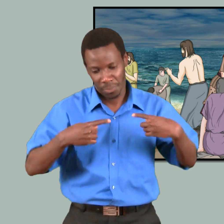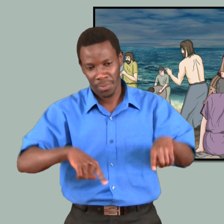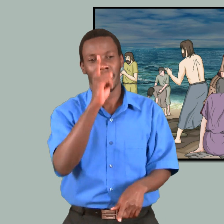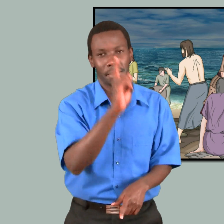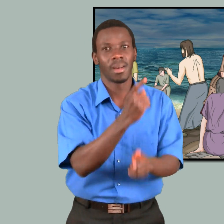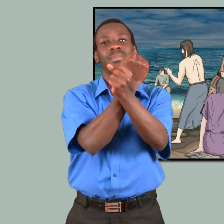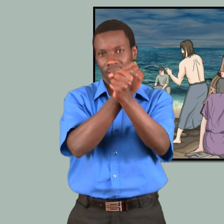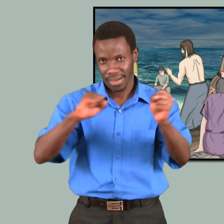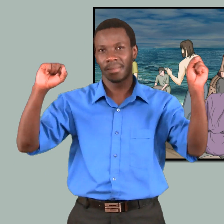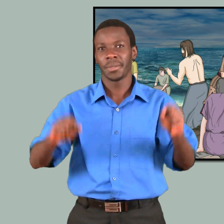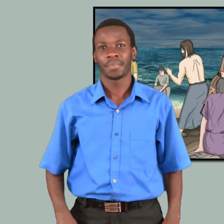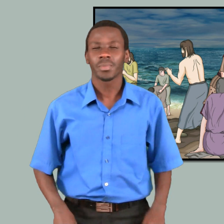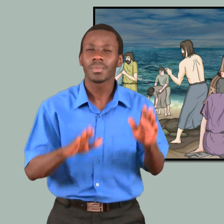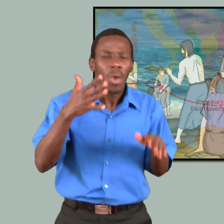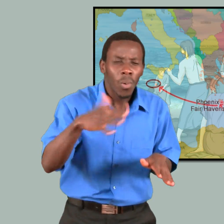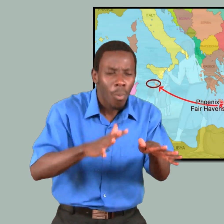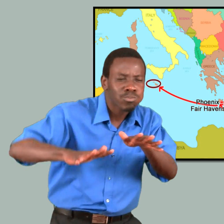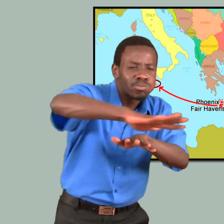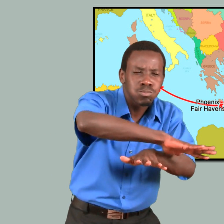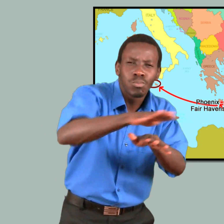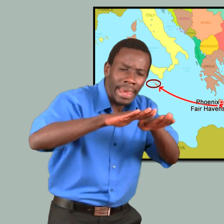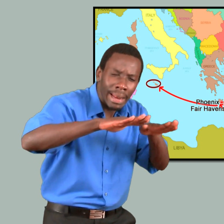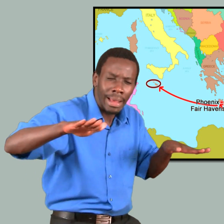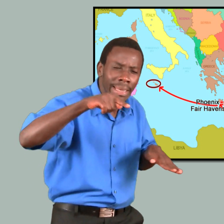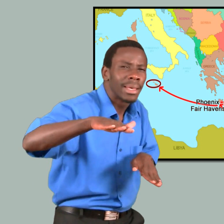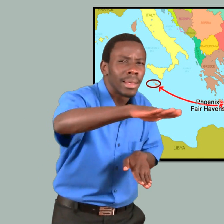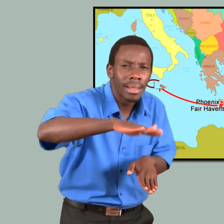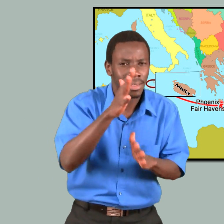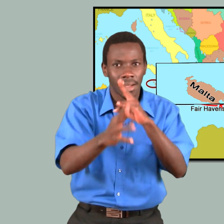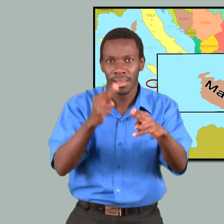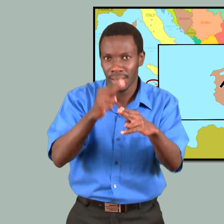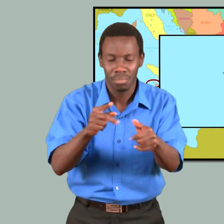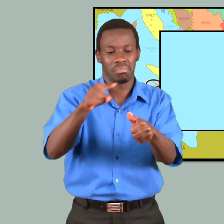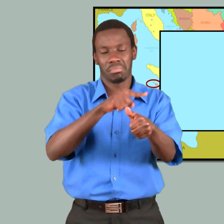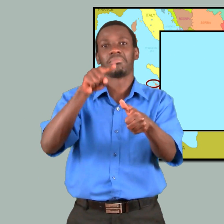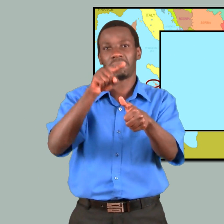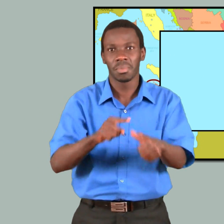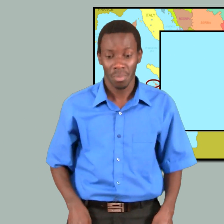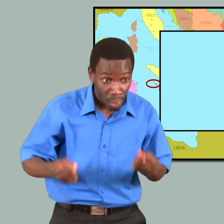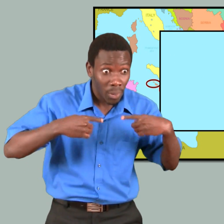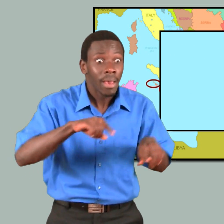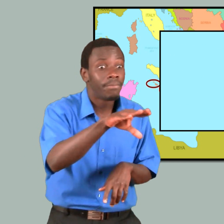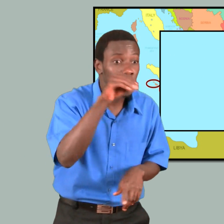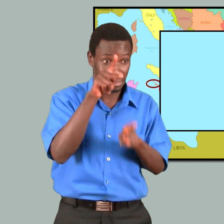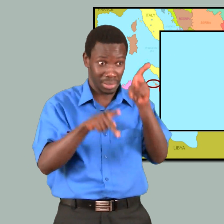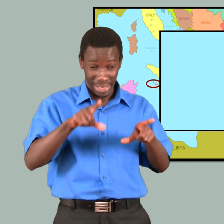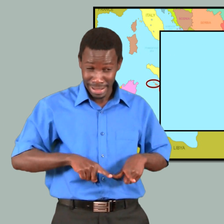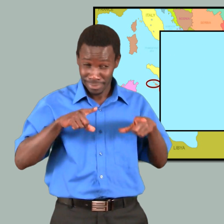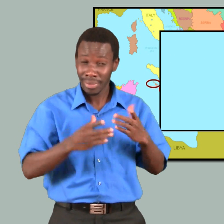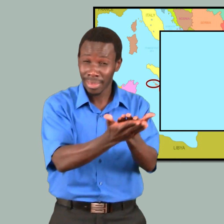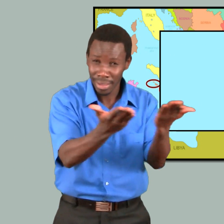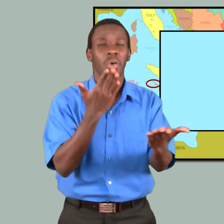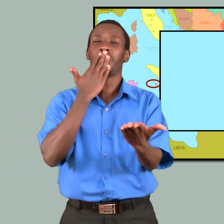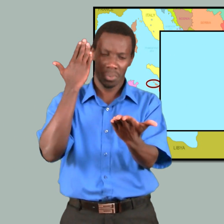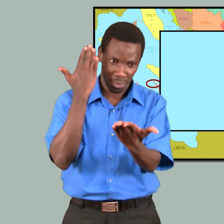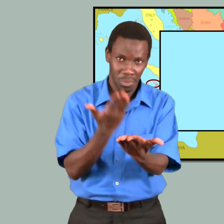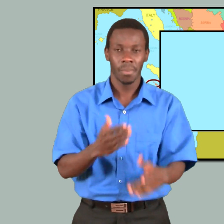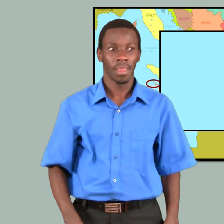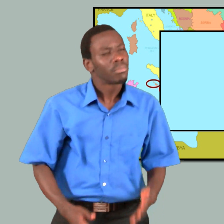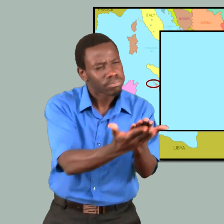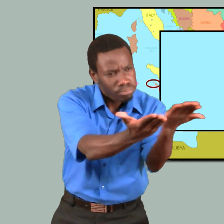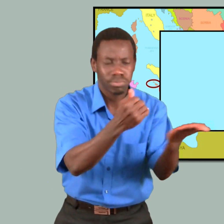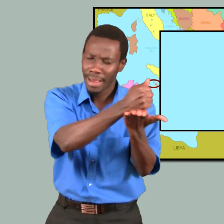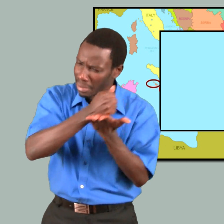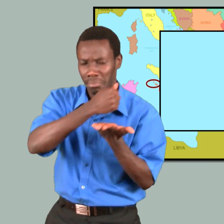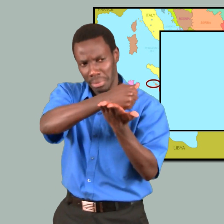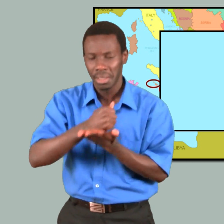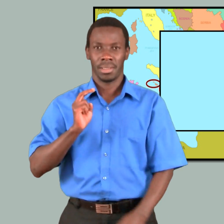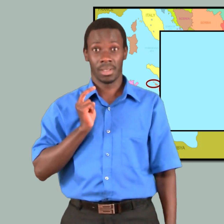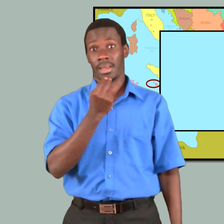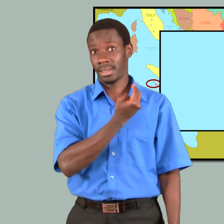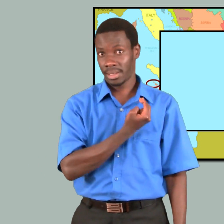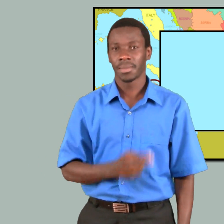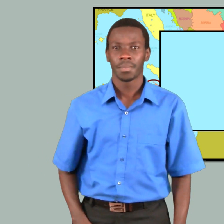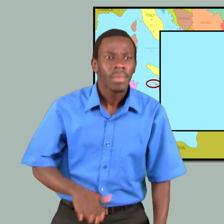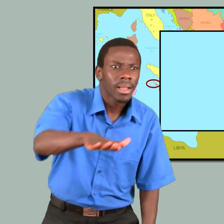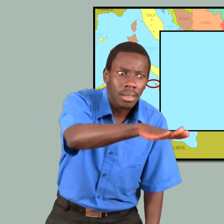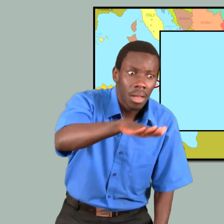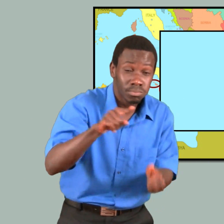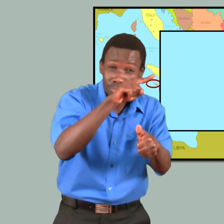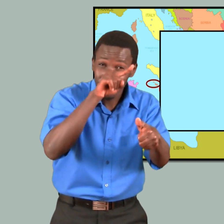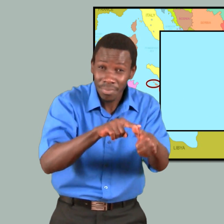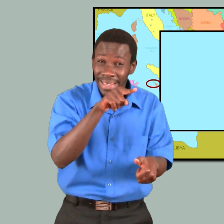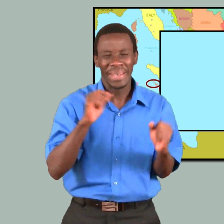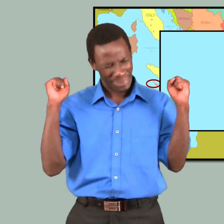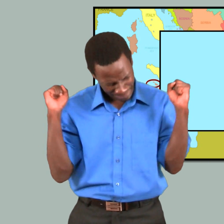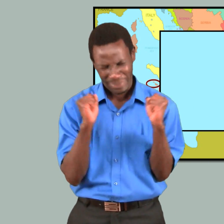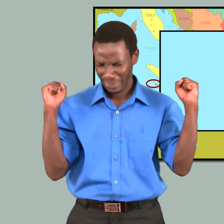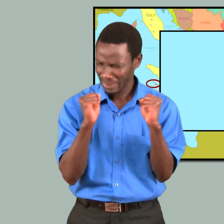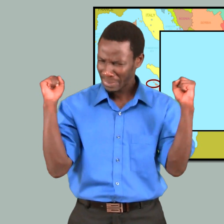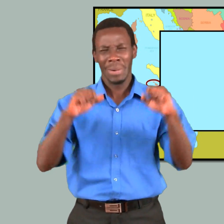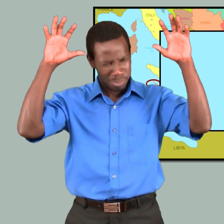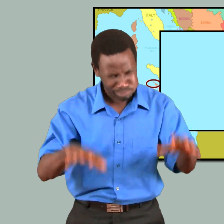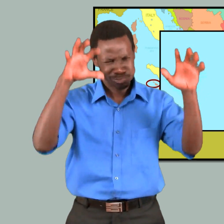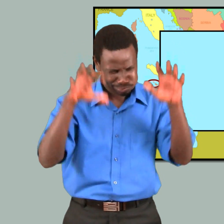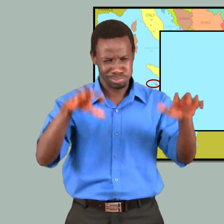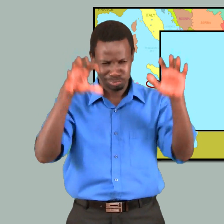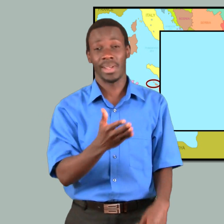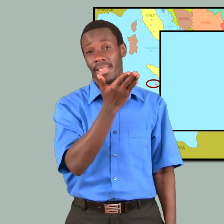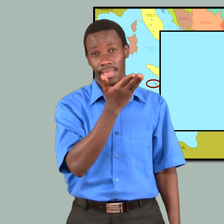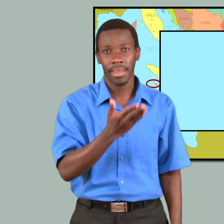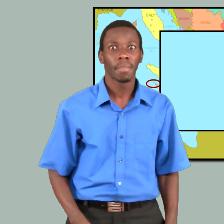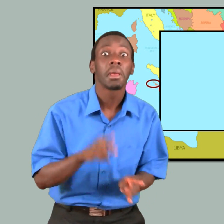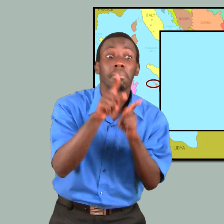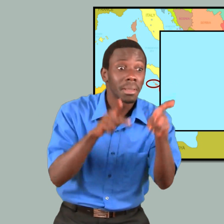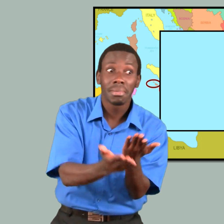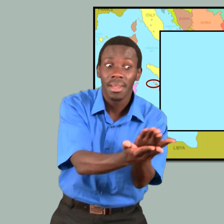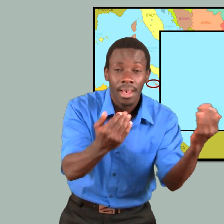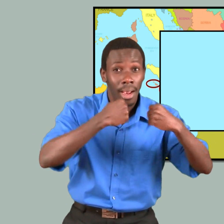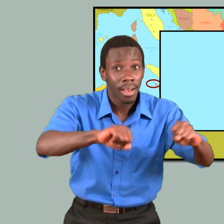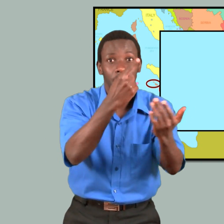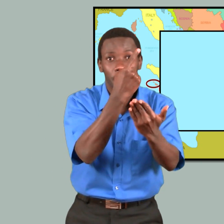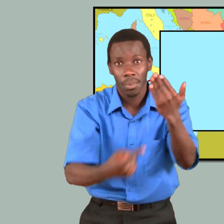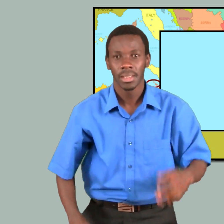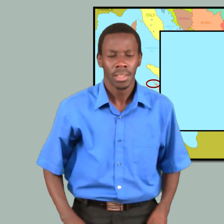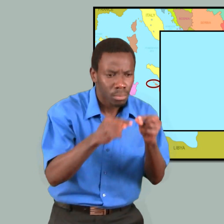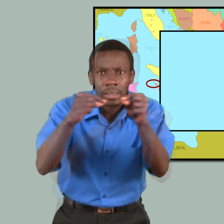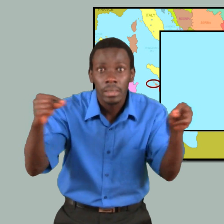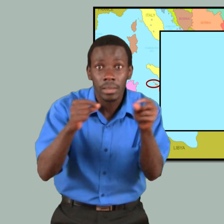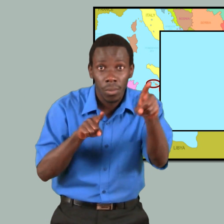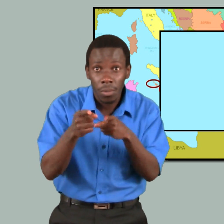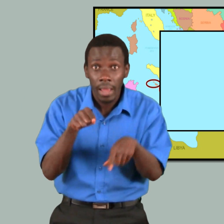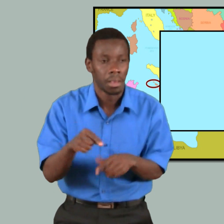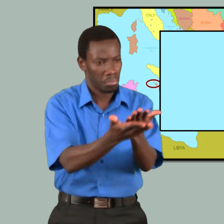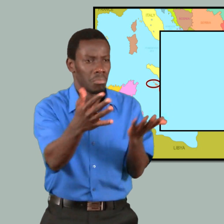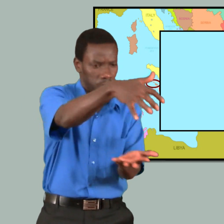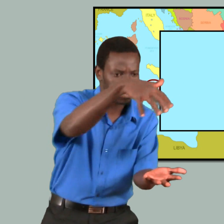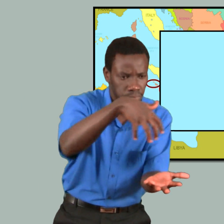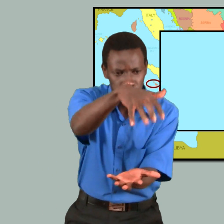Once we were safely ashore, we learned that the island was called Malta.